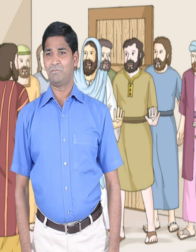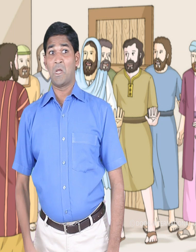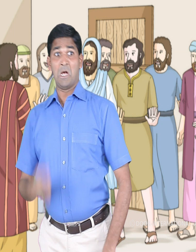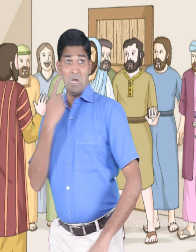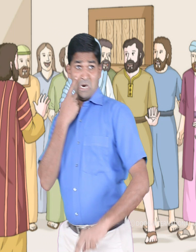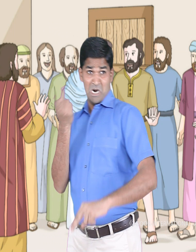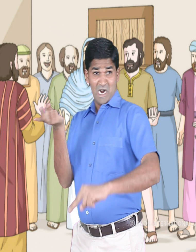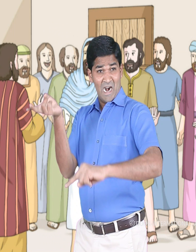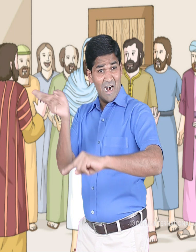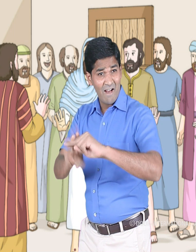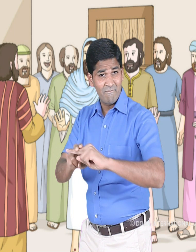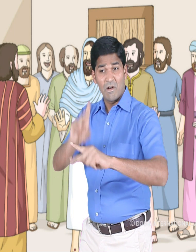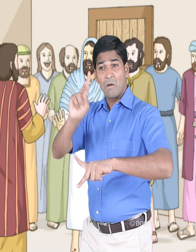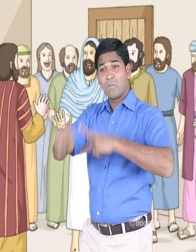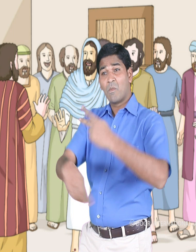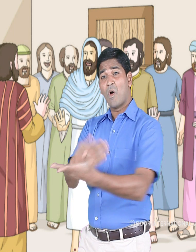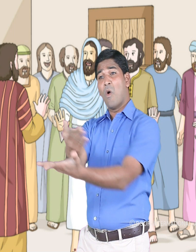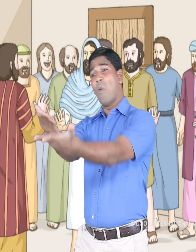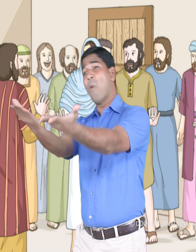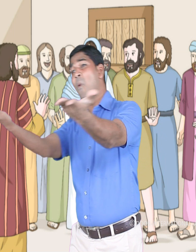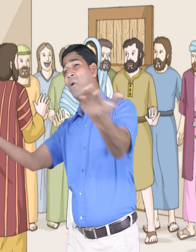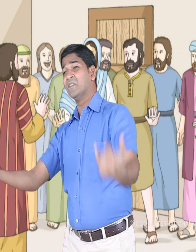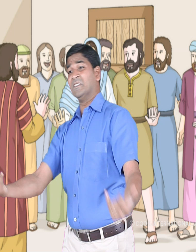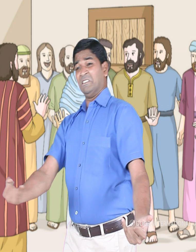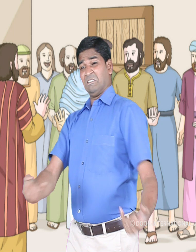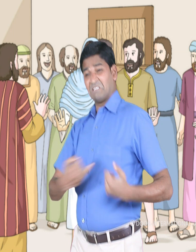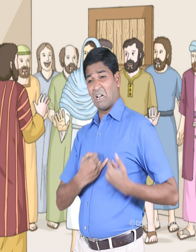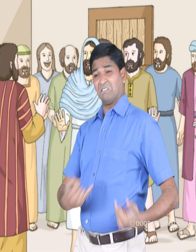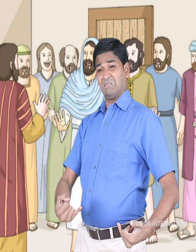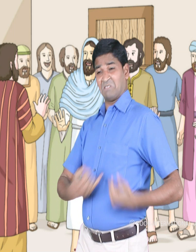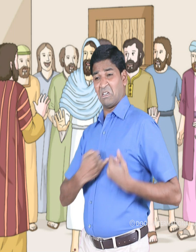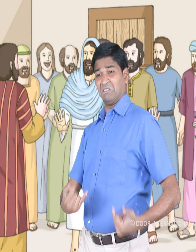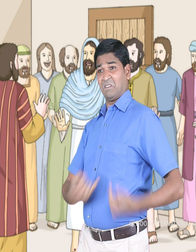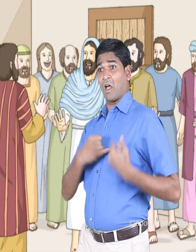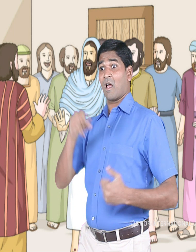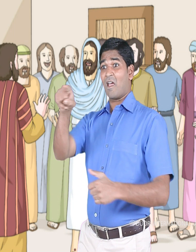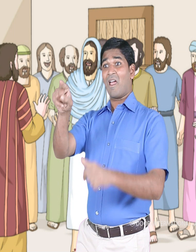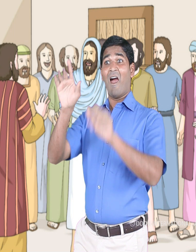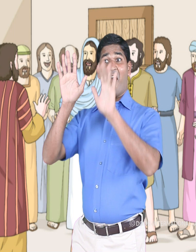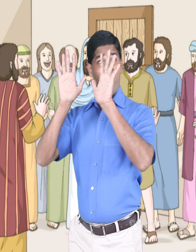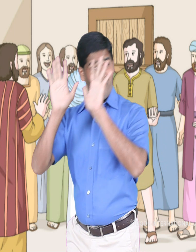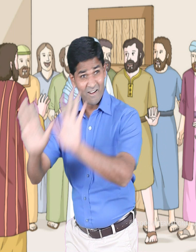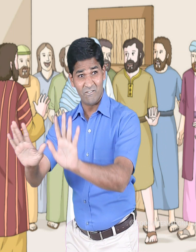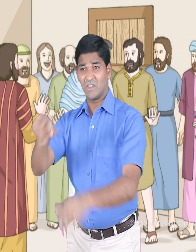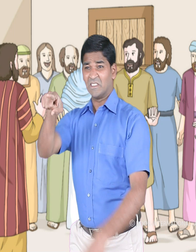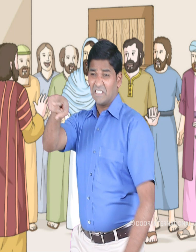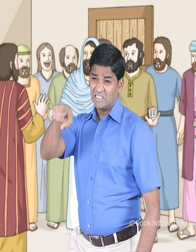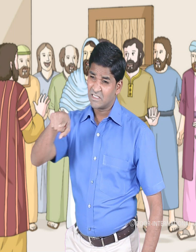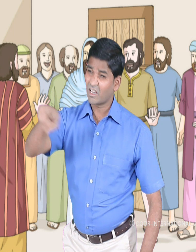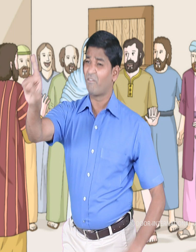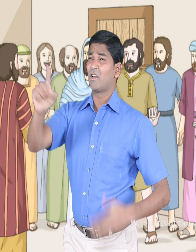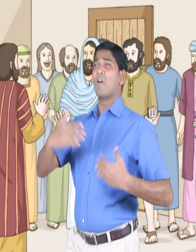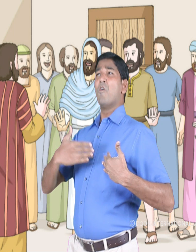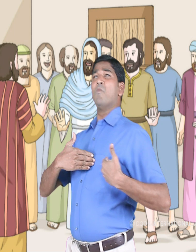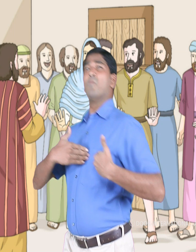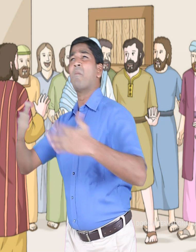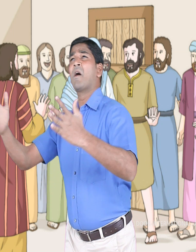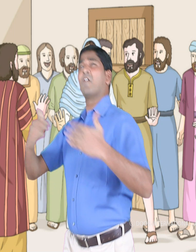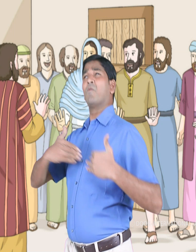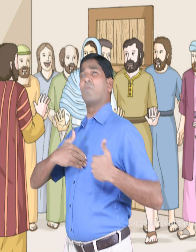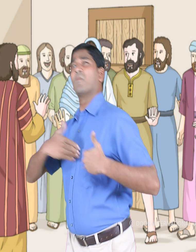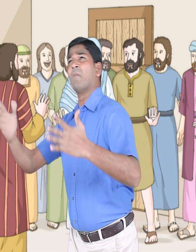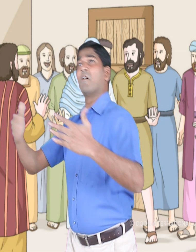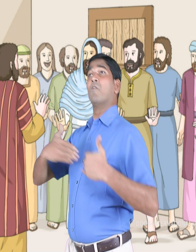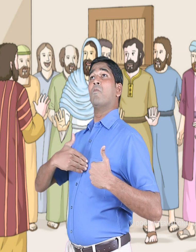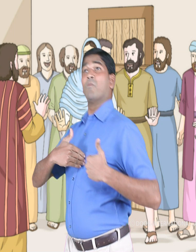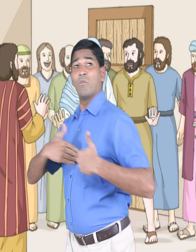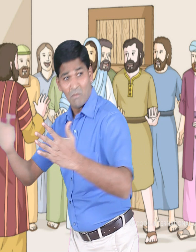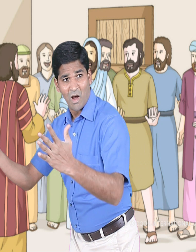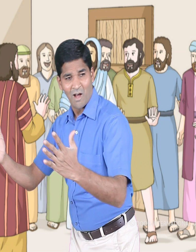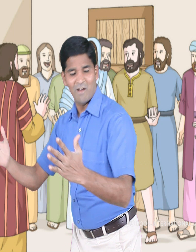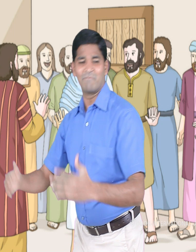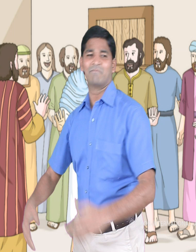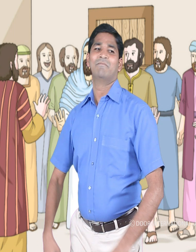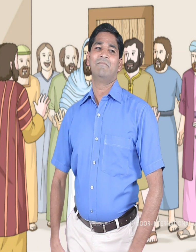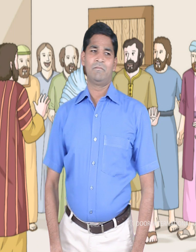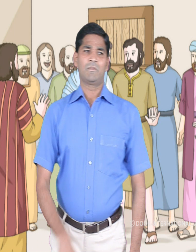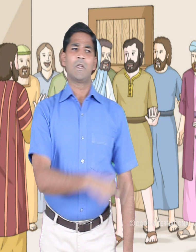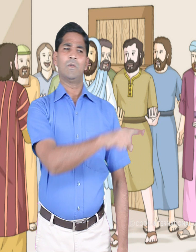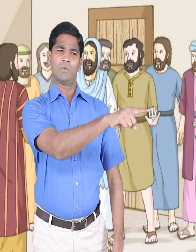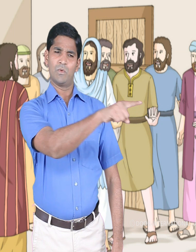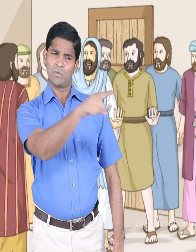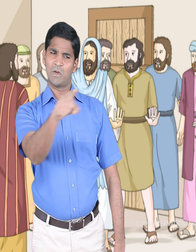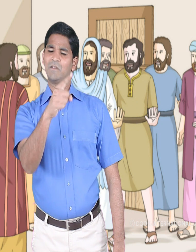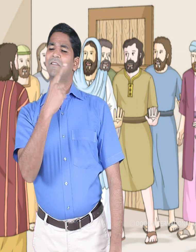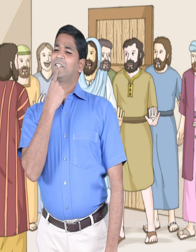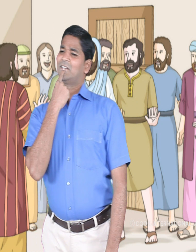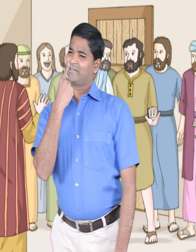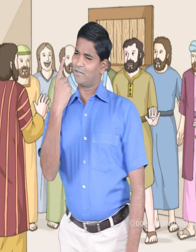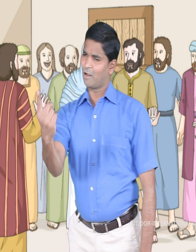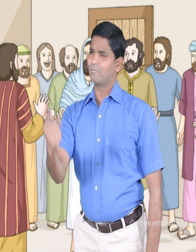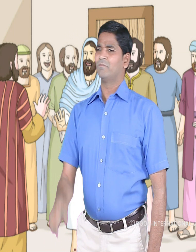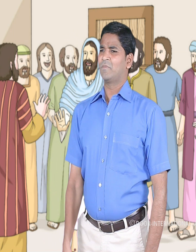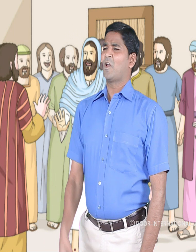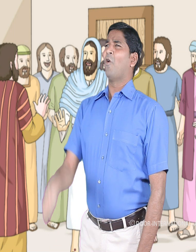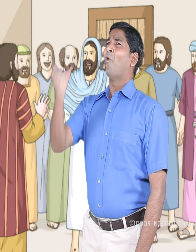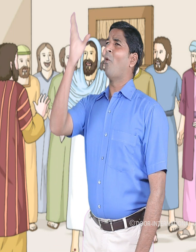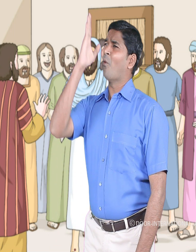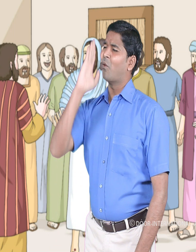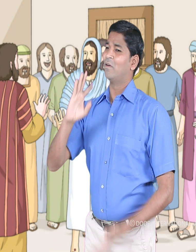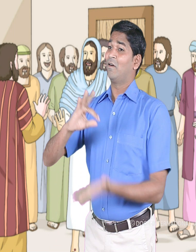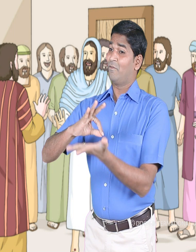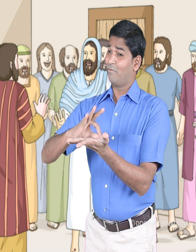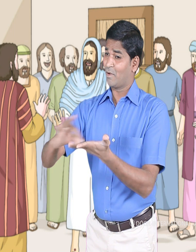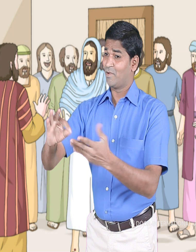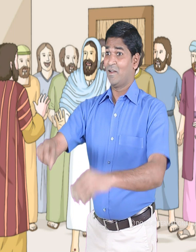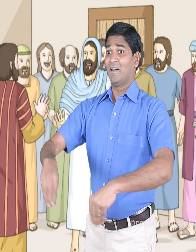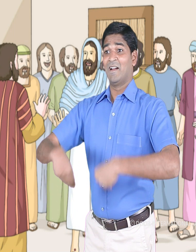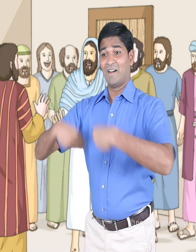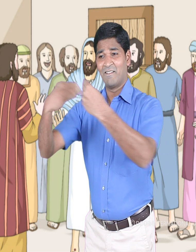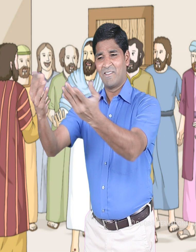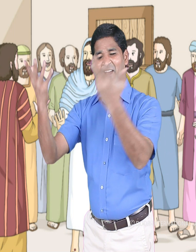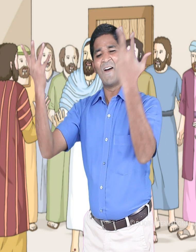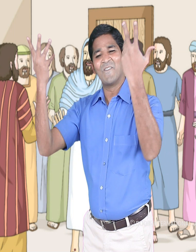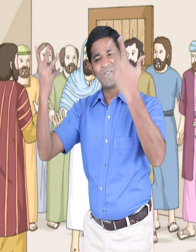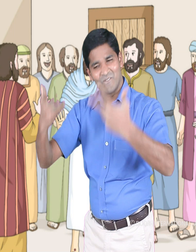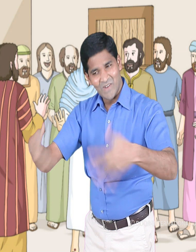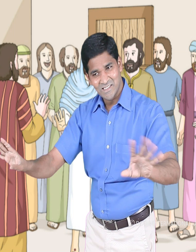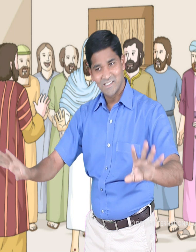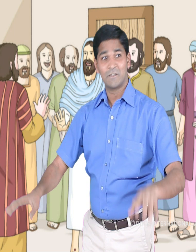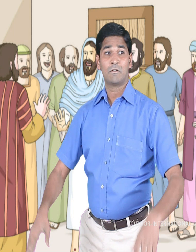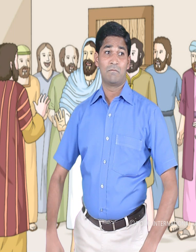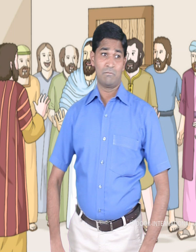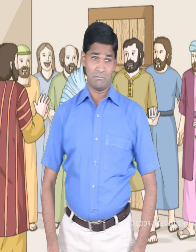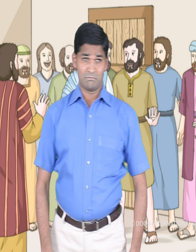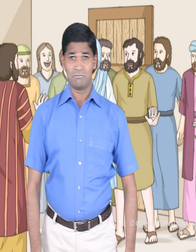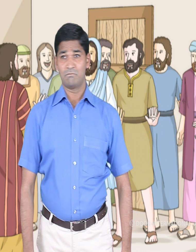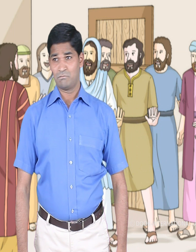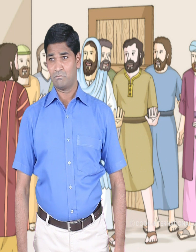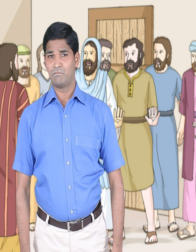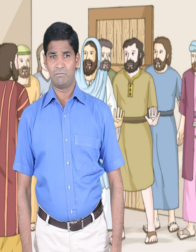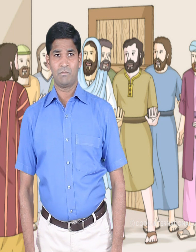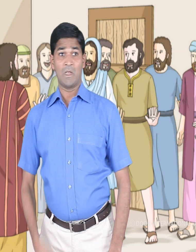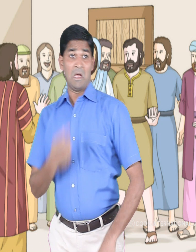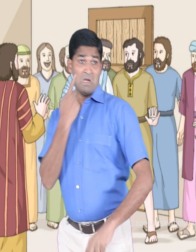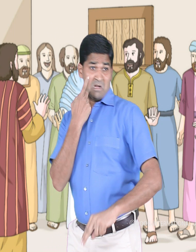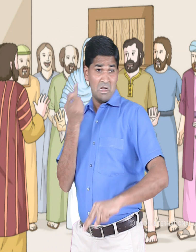If you forgive anyone his sins, they are forgiven;